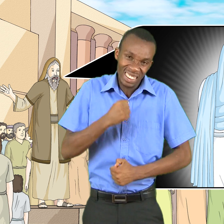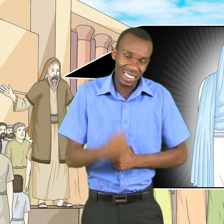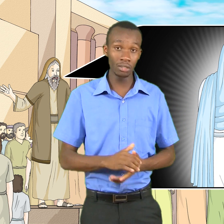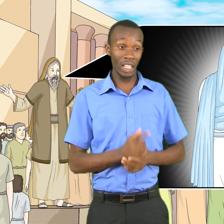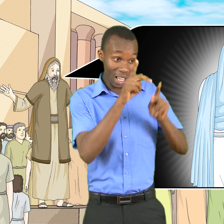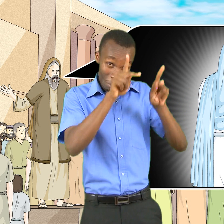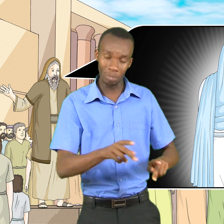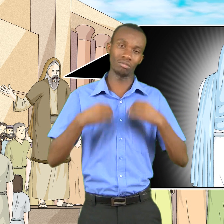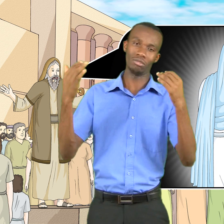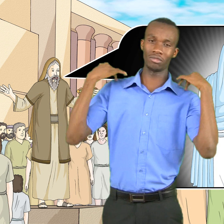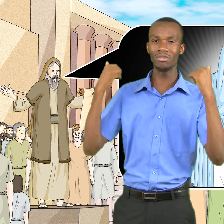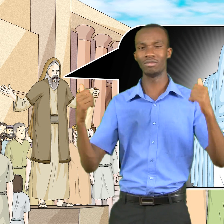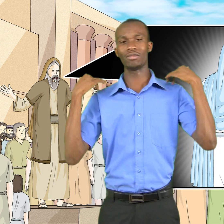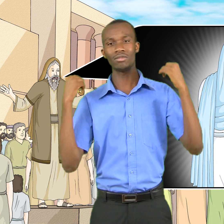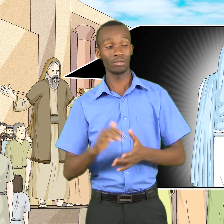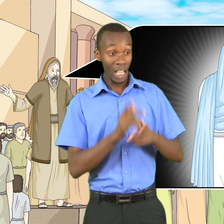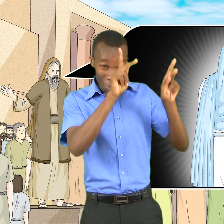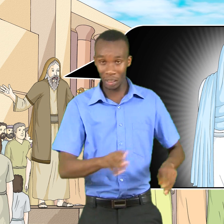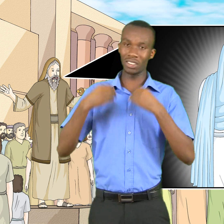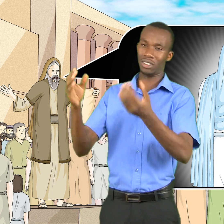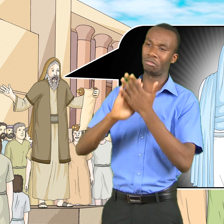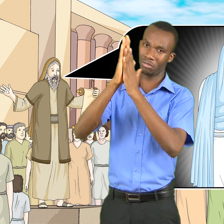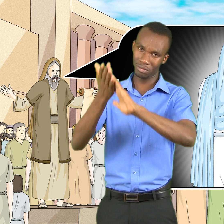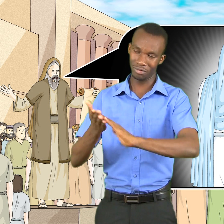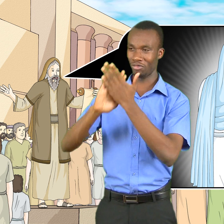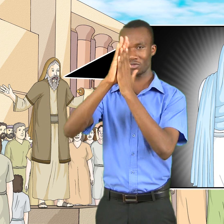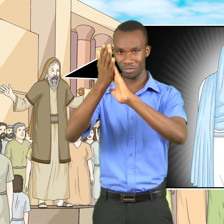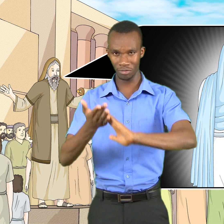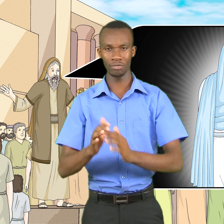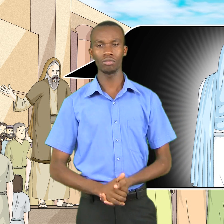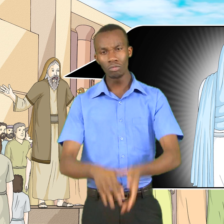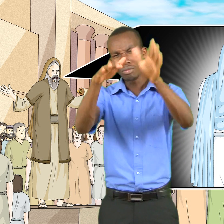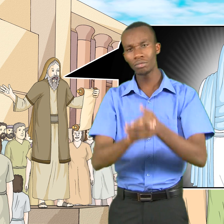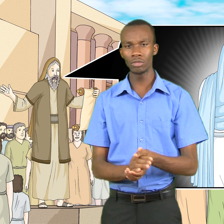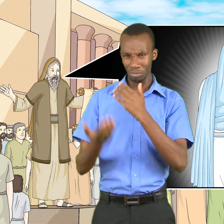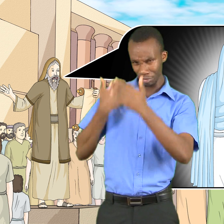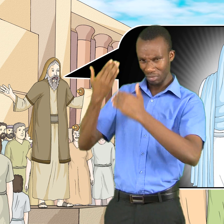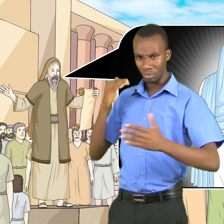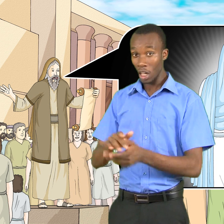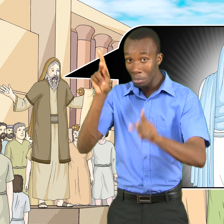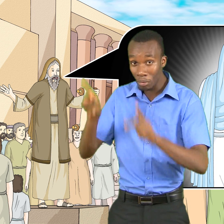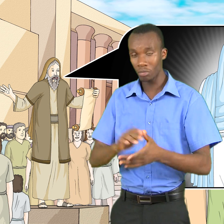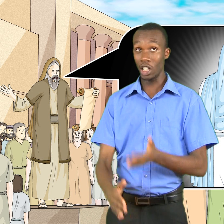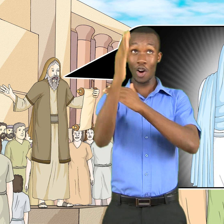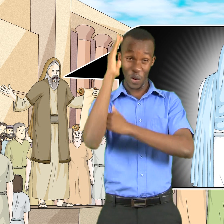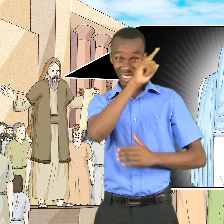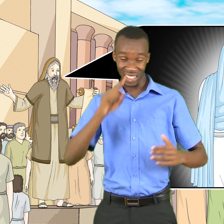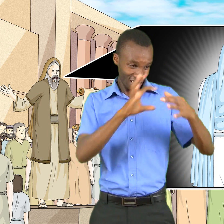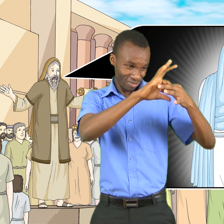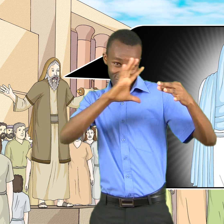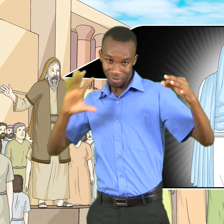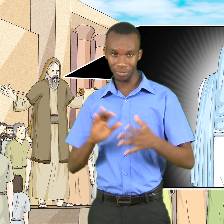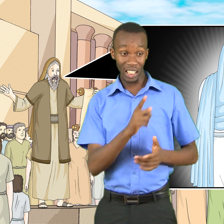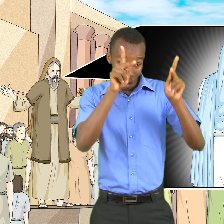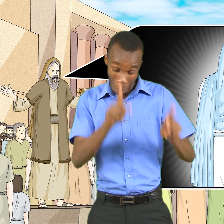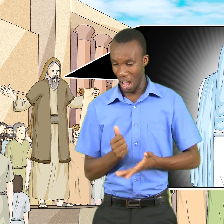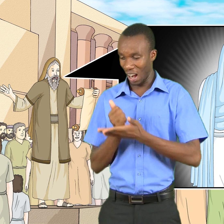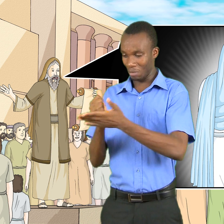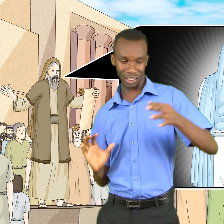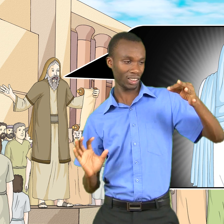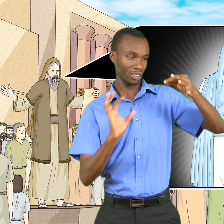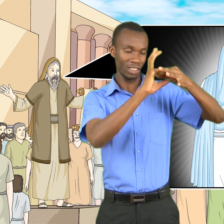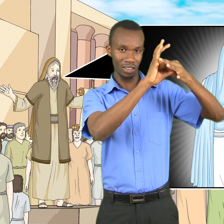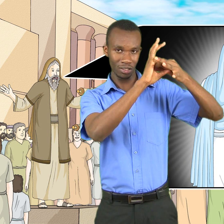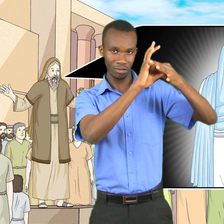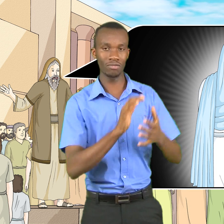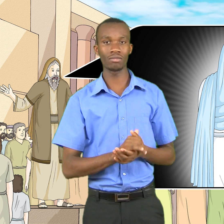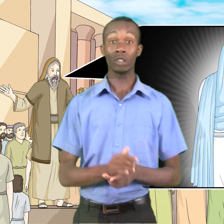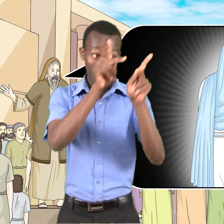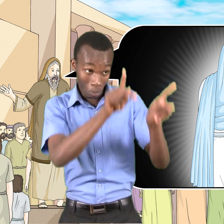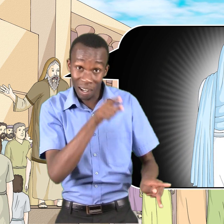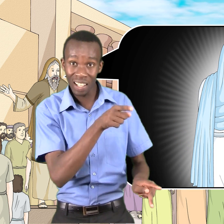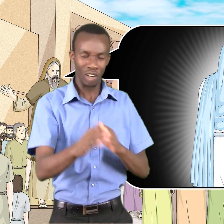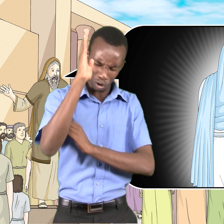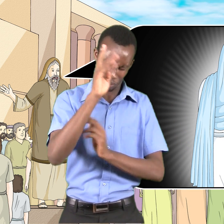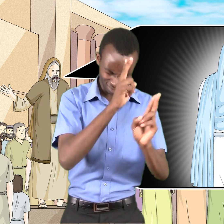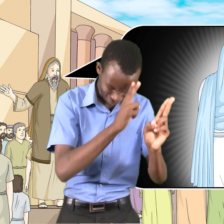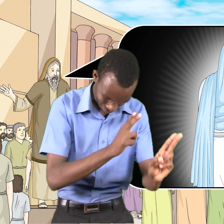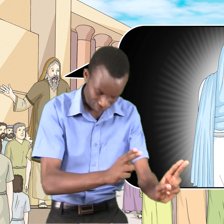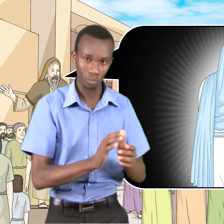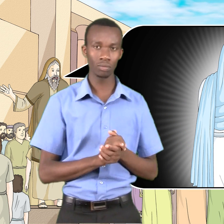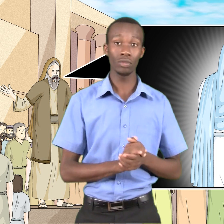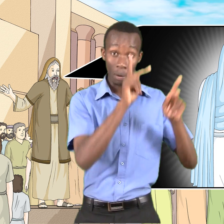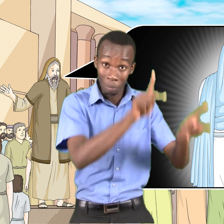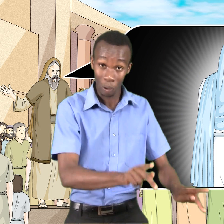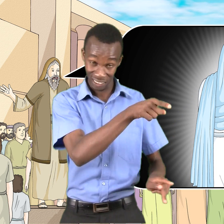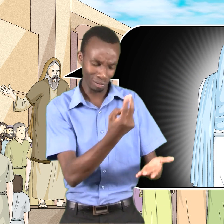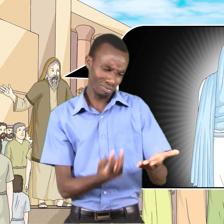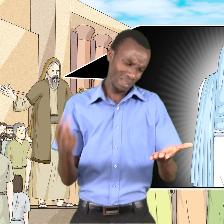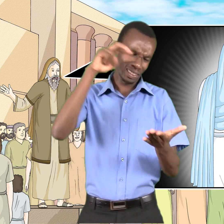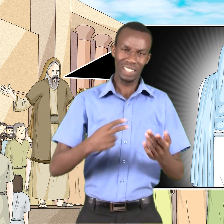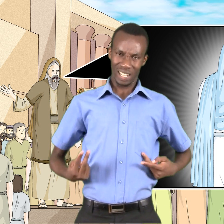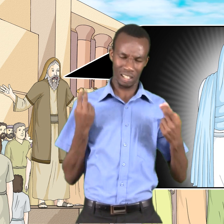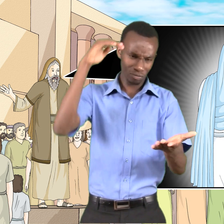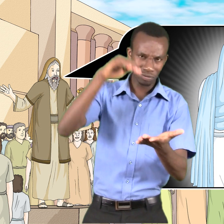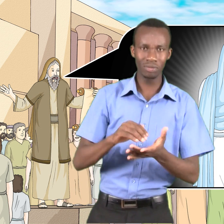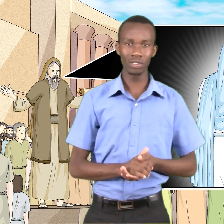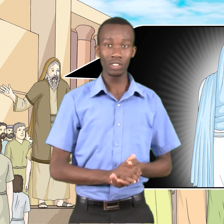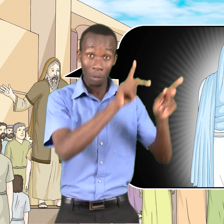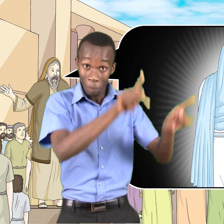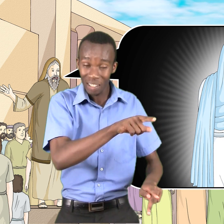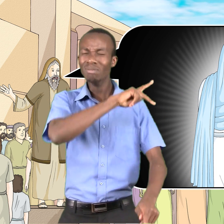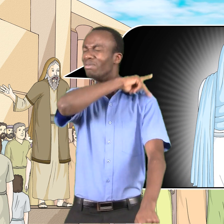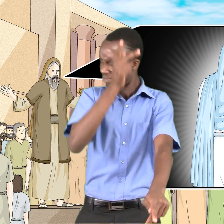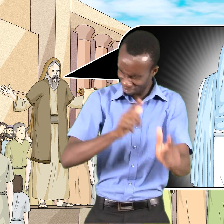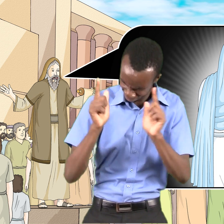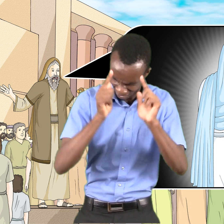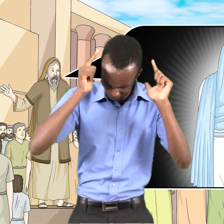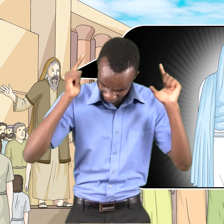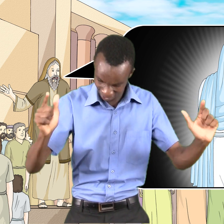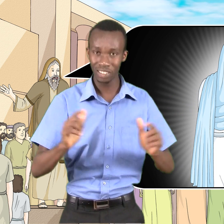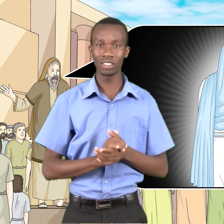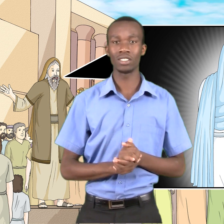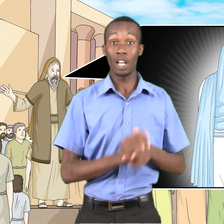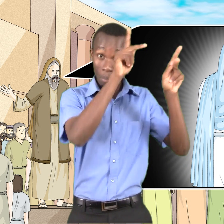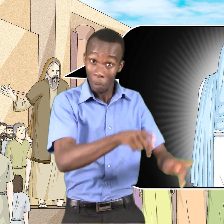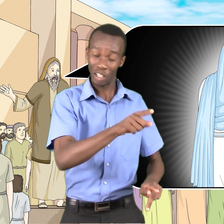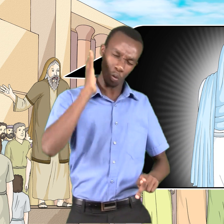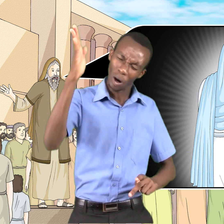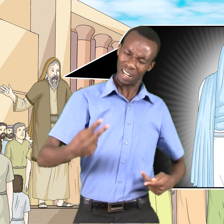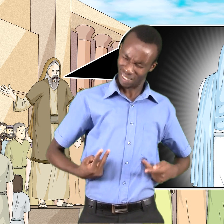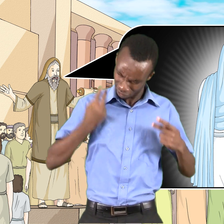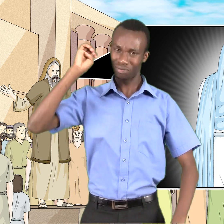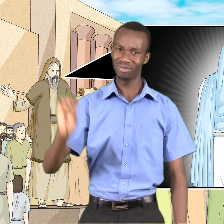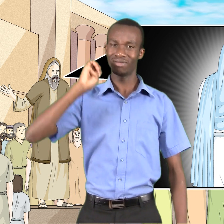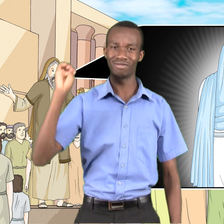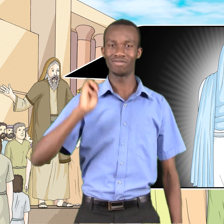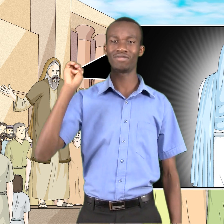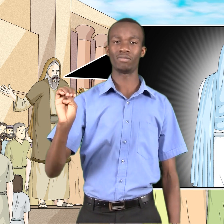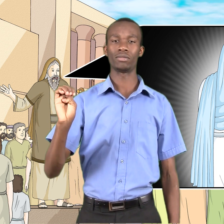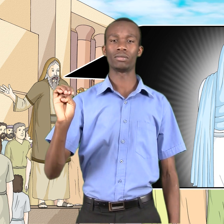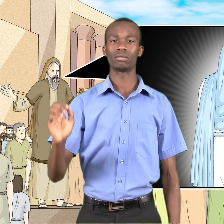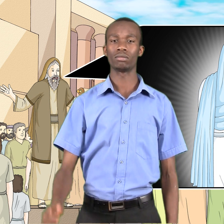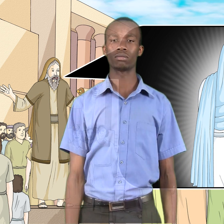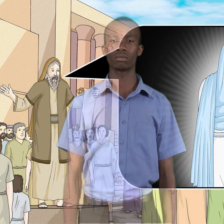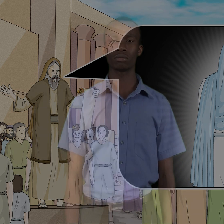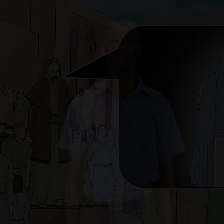This is the word of the LORD that came to Micah the Moreshite in the days of Jotham, Ahaz, and Hezekiah, kings of Judah—what he saw regarding Samaria and Jerusalem: But you, Bethlehem Ephrathah, who are small among the clans of Judah, out of you will come forth for Me One to be ruler over Israel — One whose origins are of old, from the days of eternity.